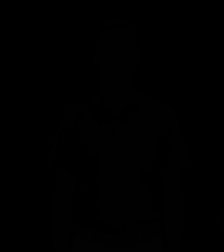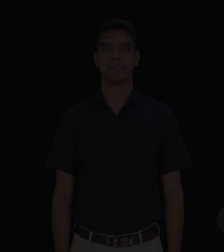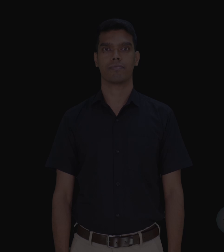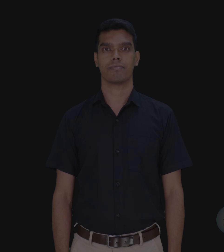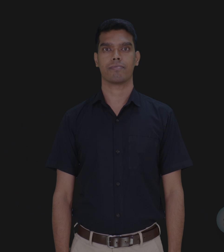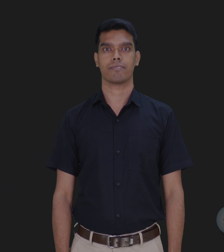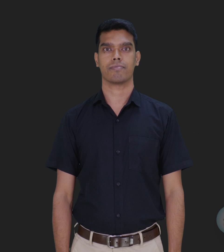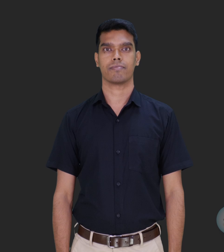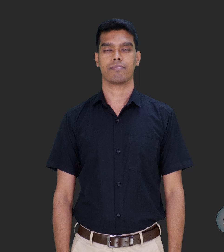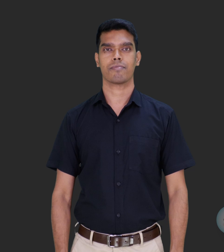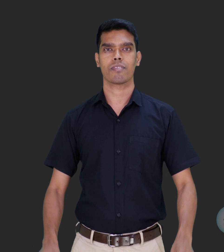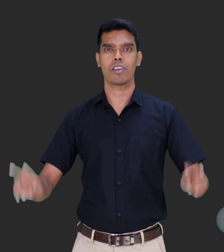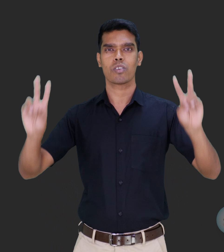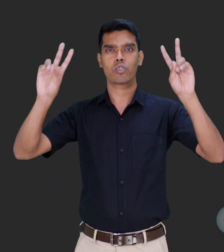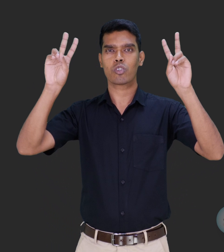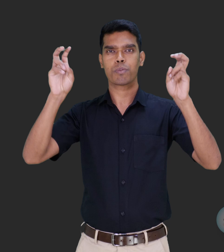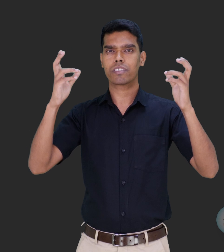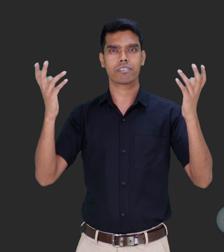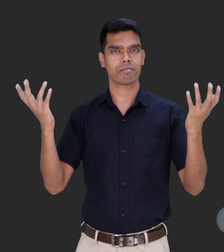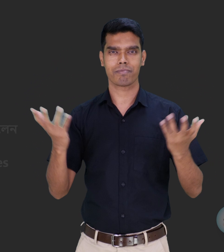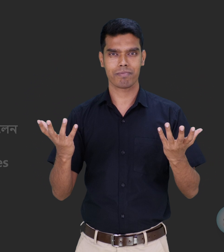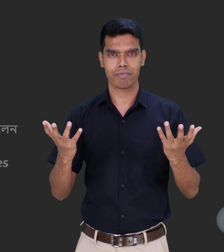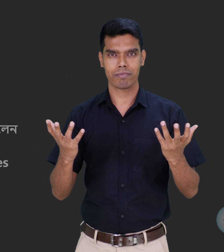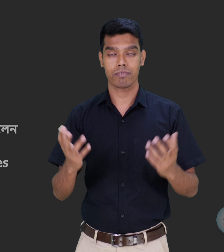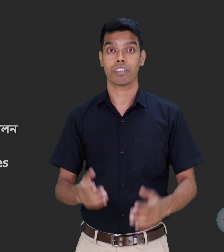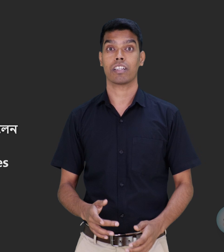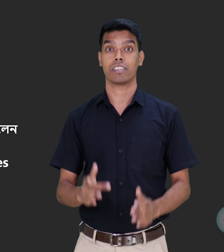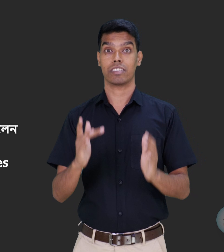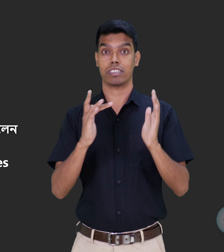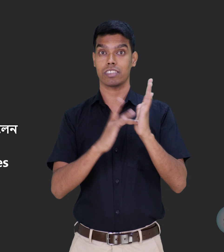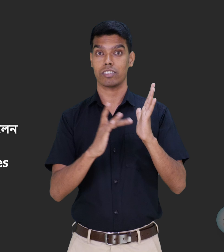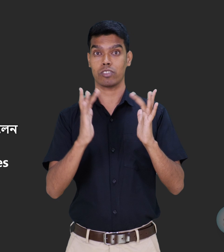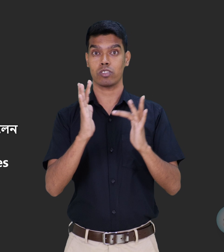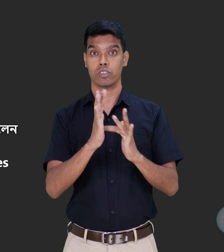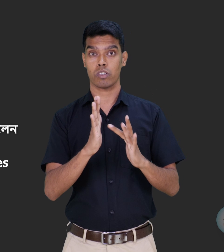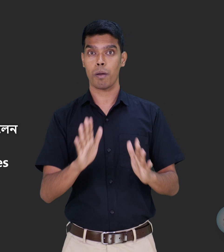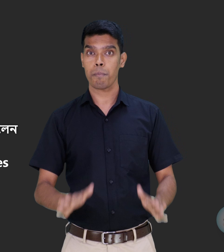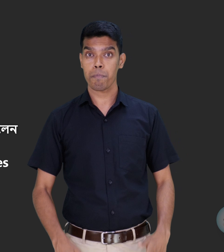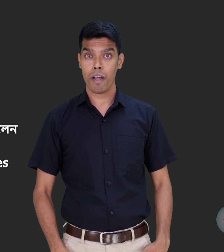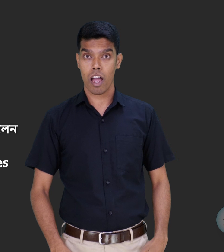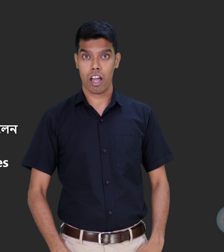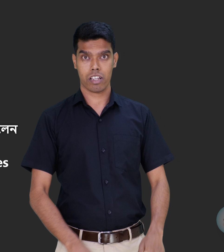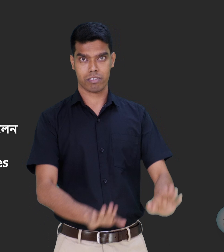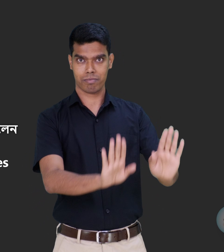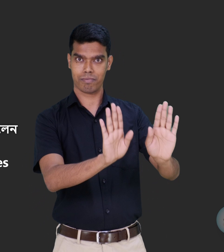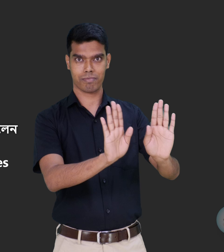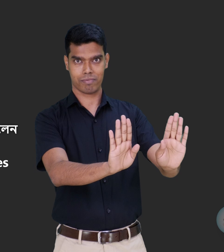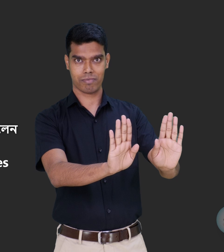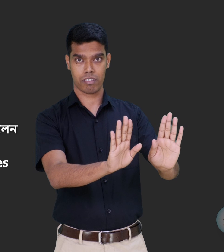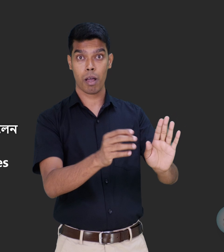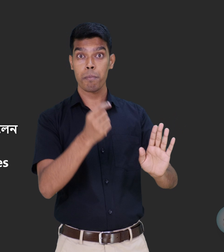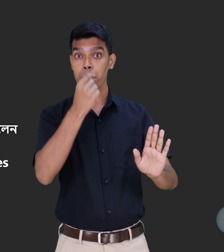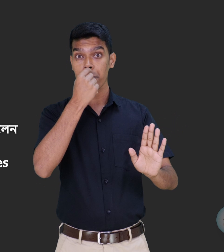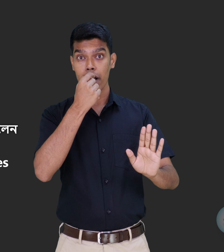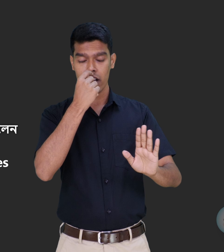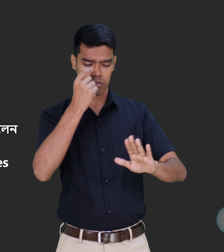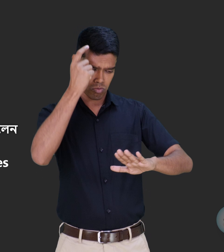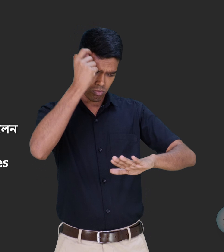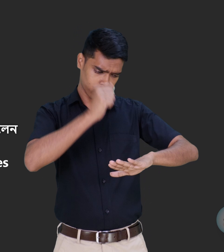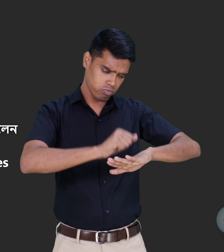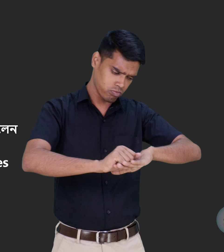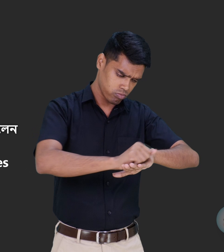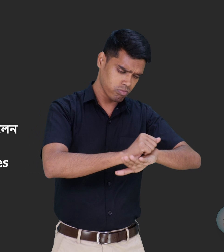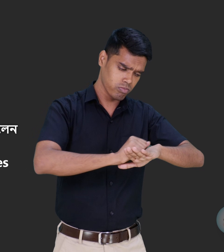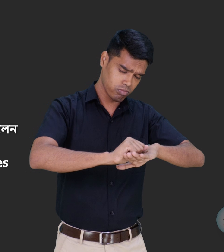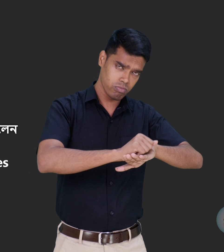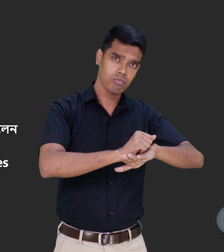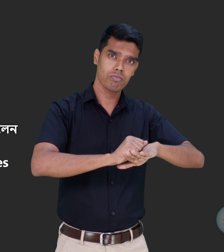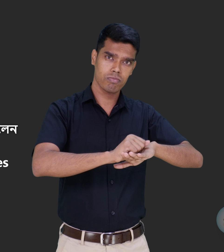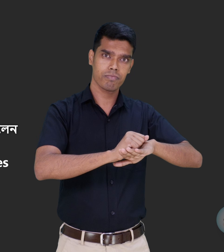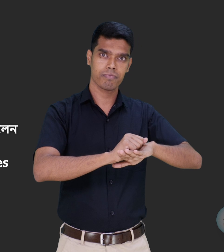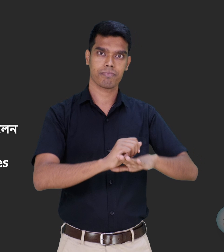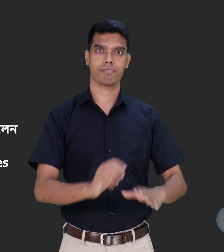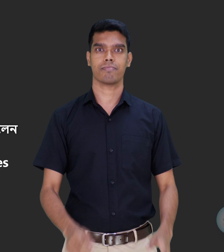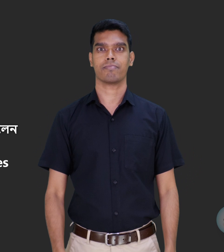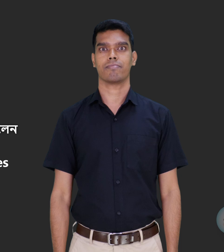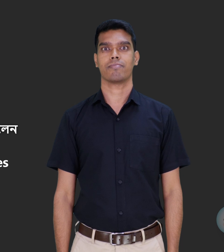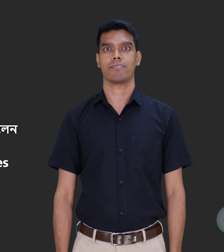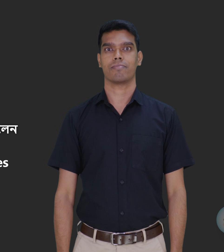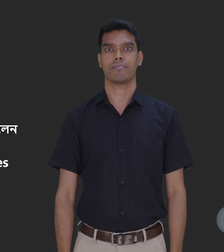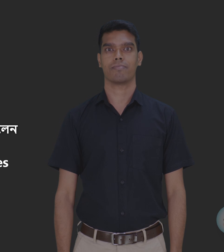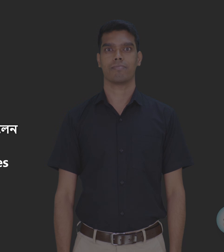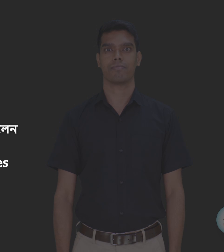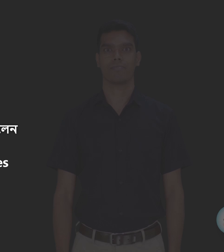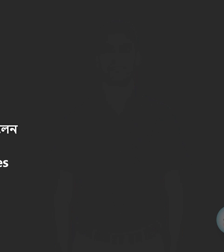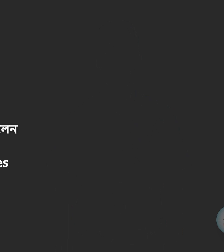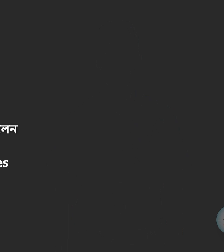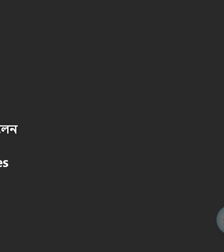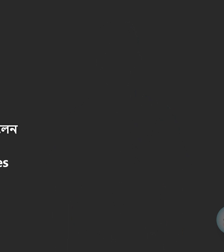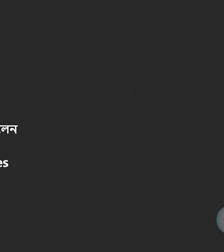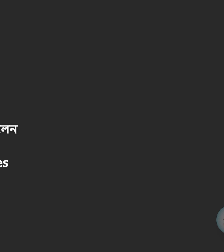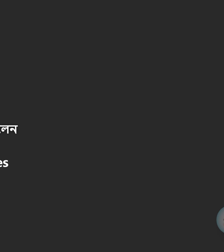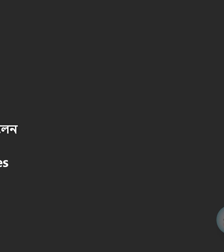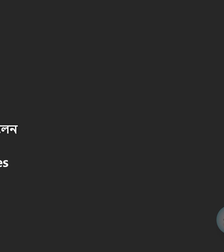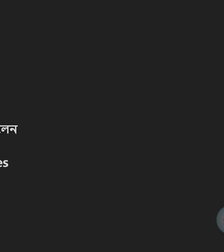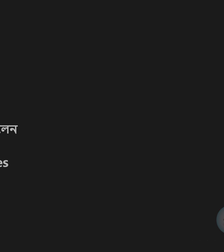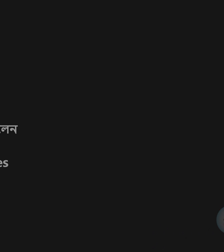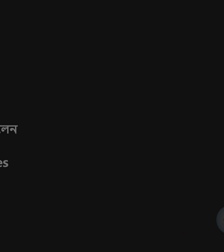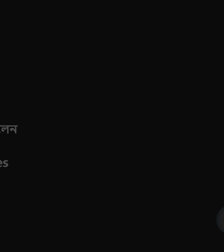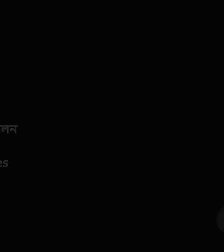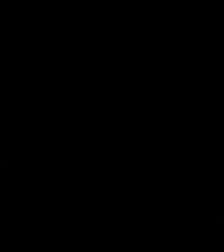A woman washes Jesus' feet